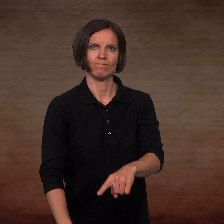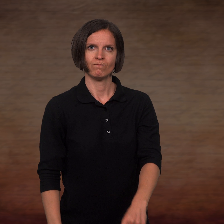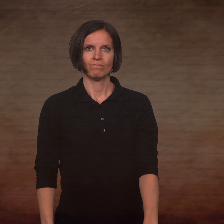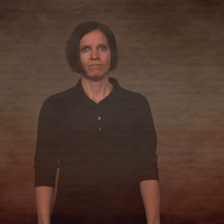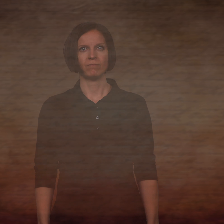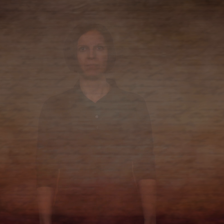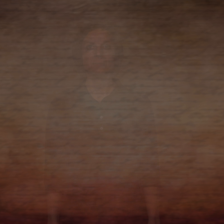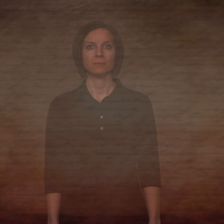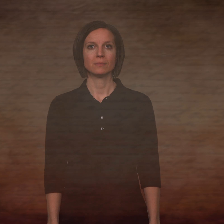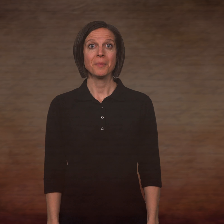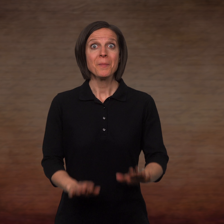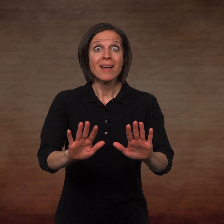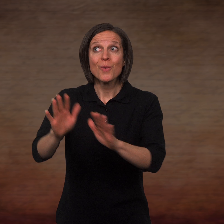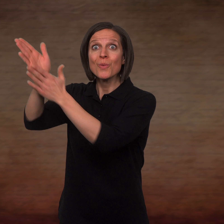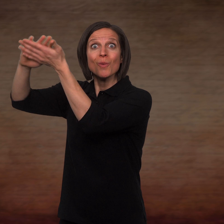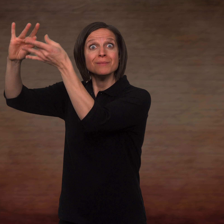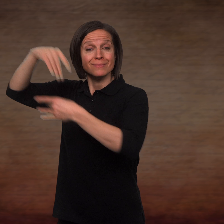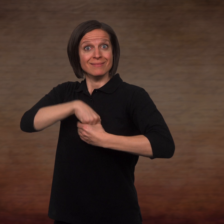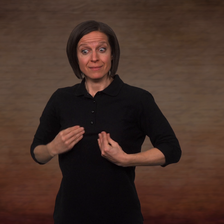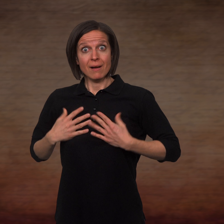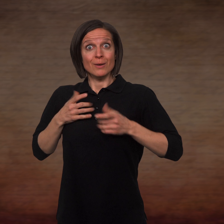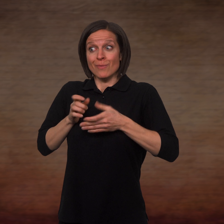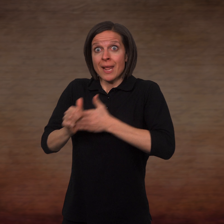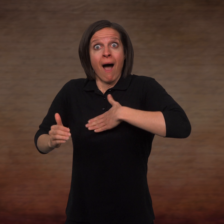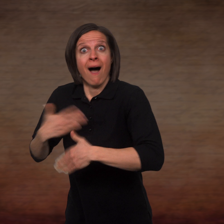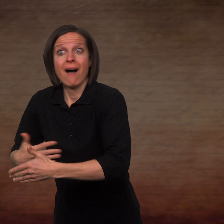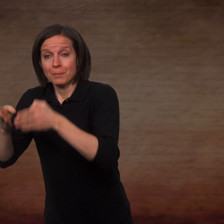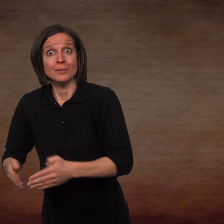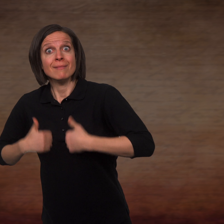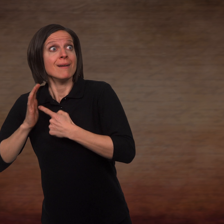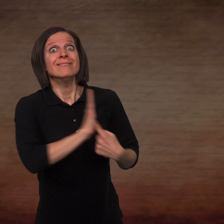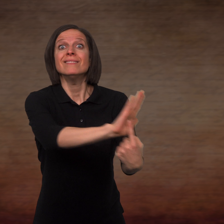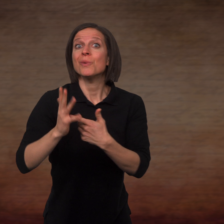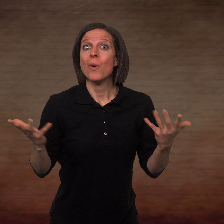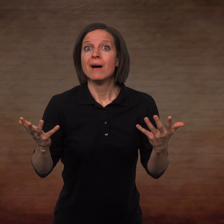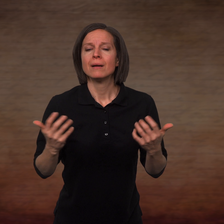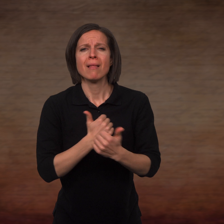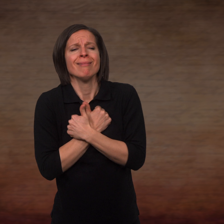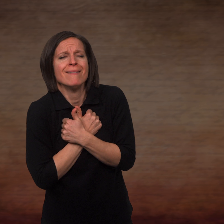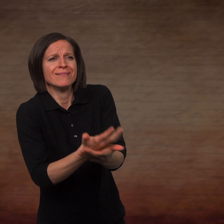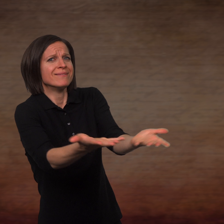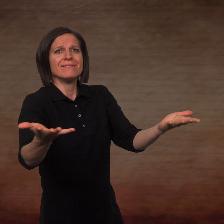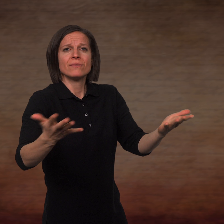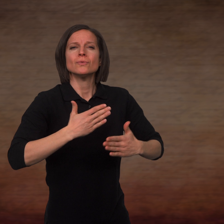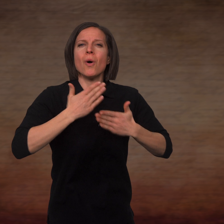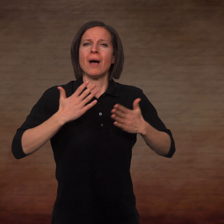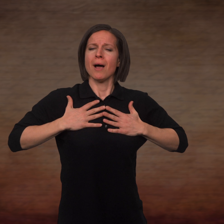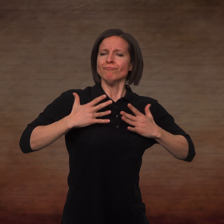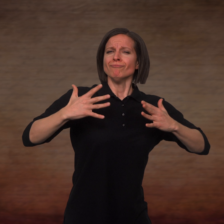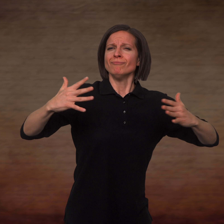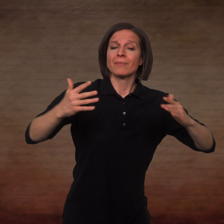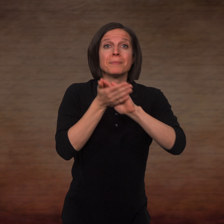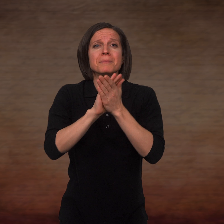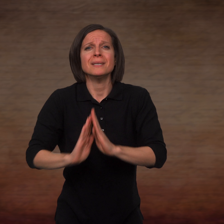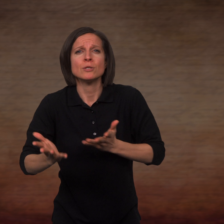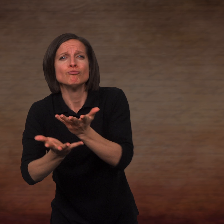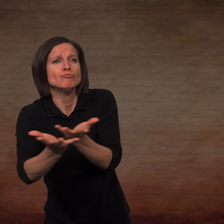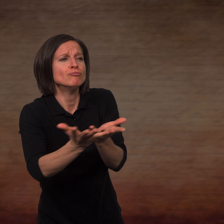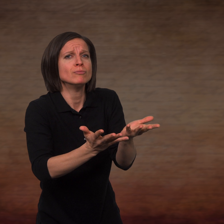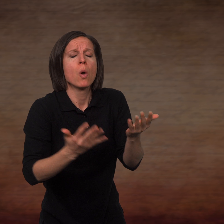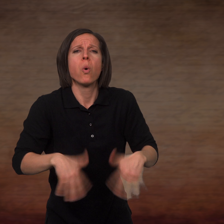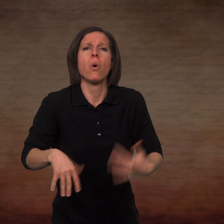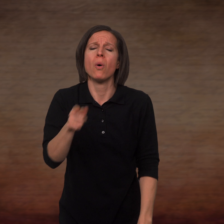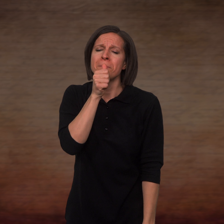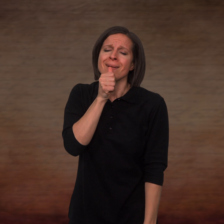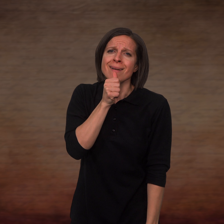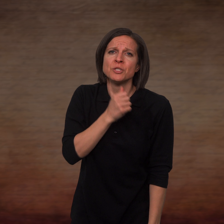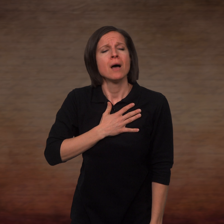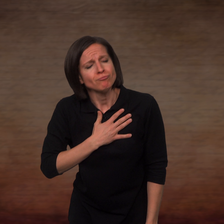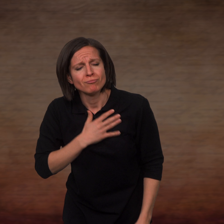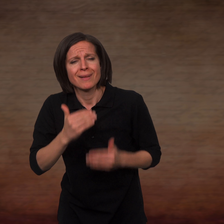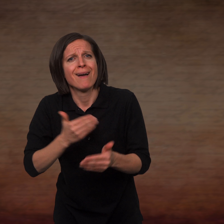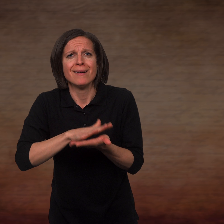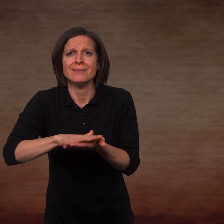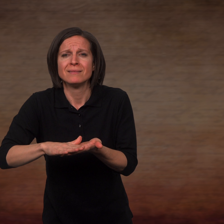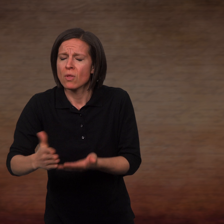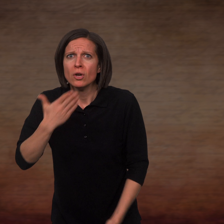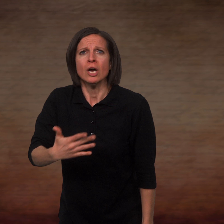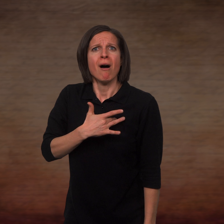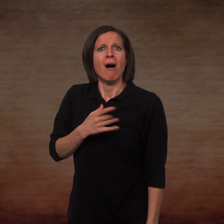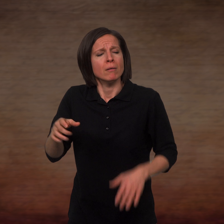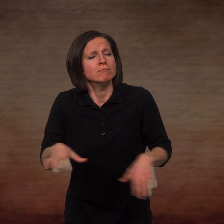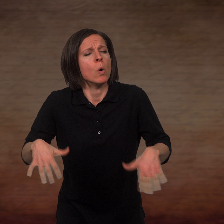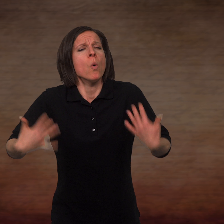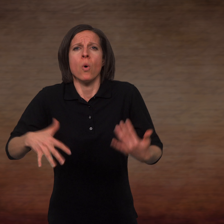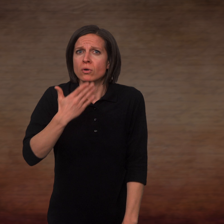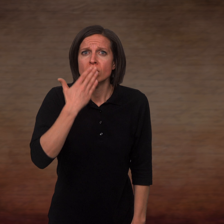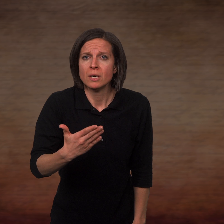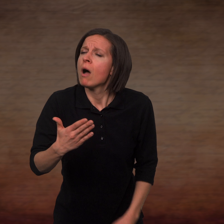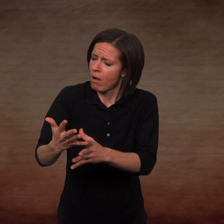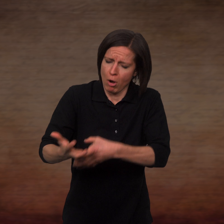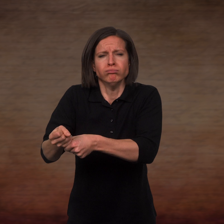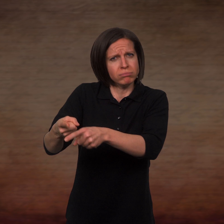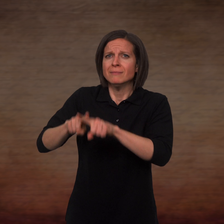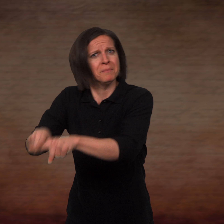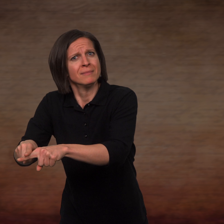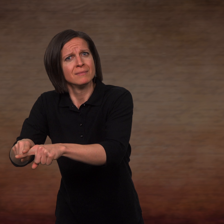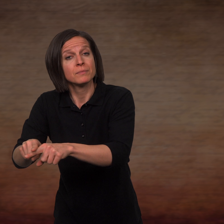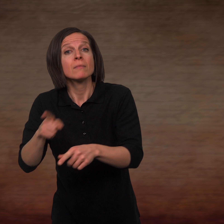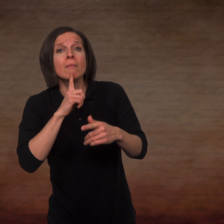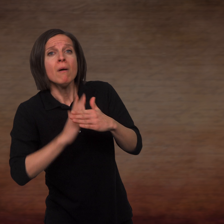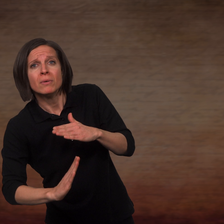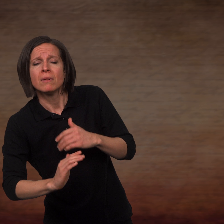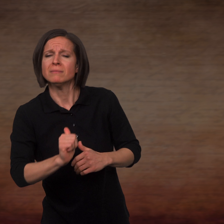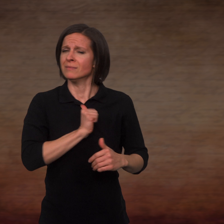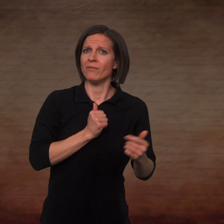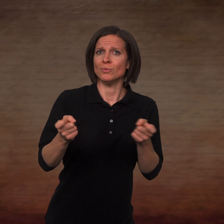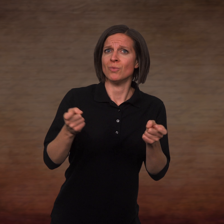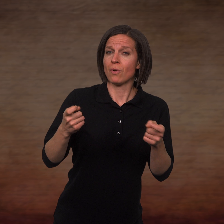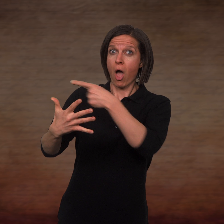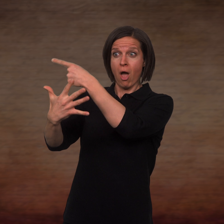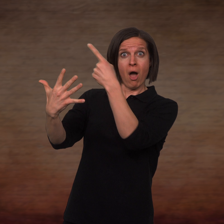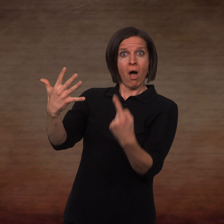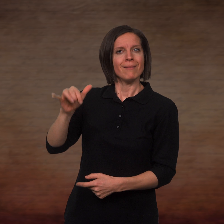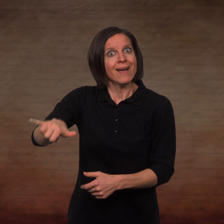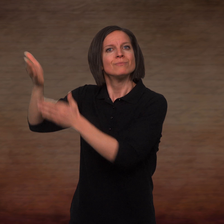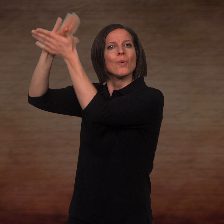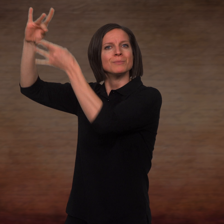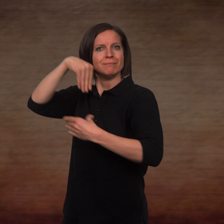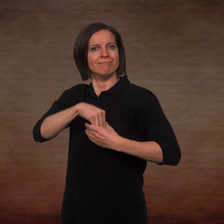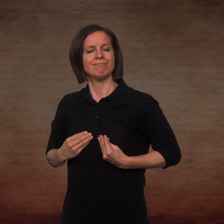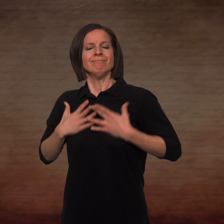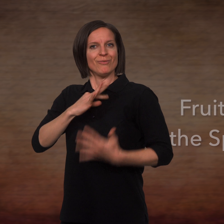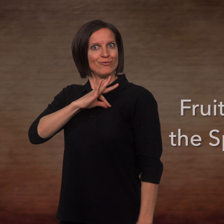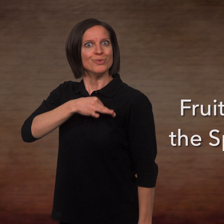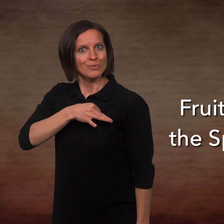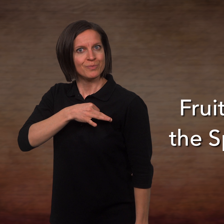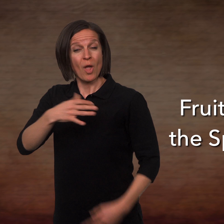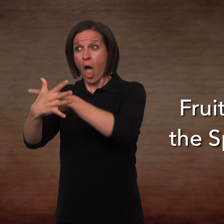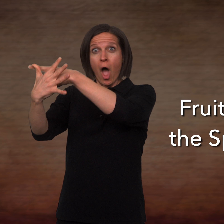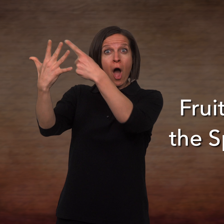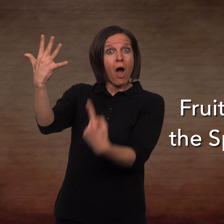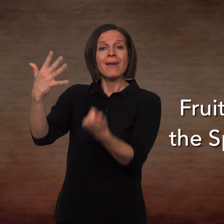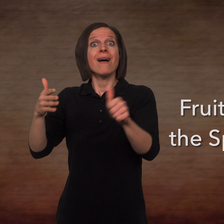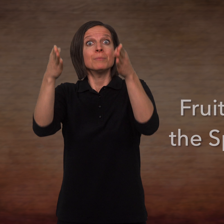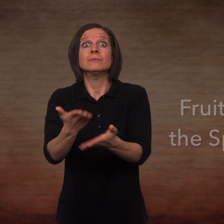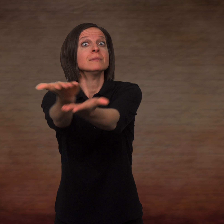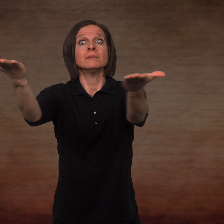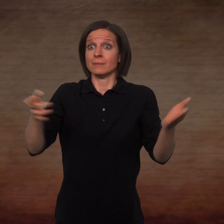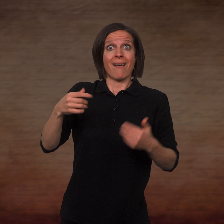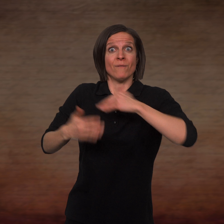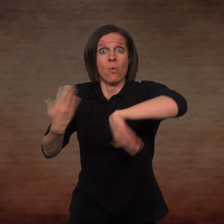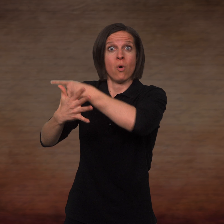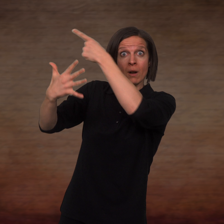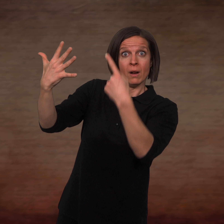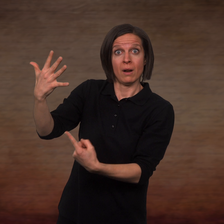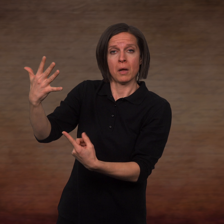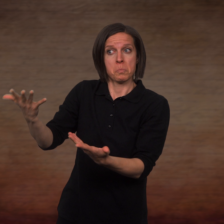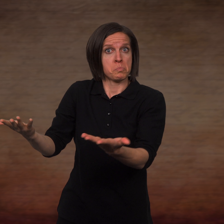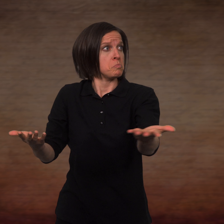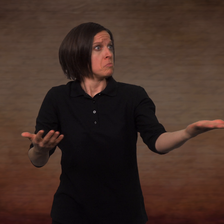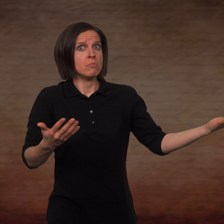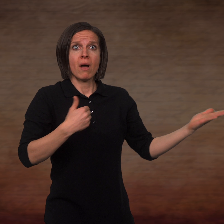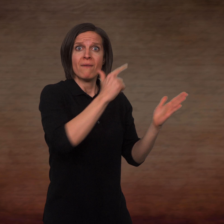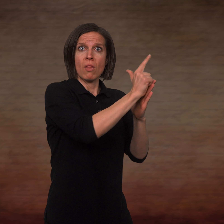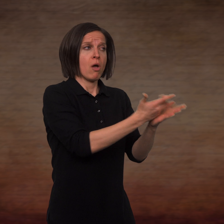But the fruit of the Spirit is love, joy, peace, patience, kindness, goodness, faithfulness, gentleness, and self-control.